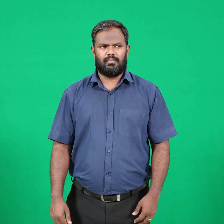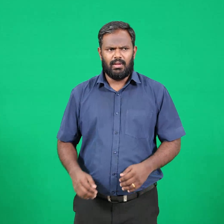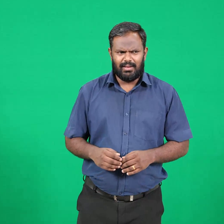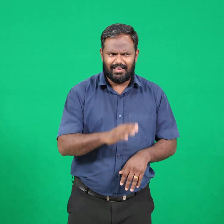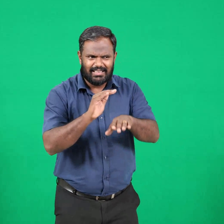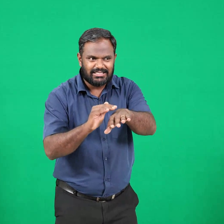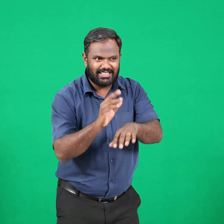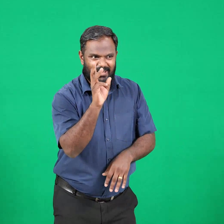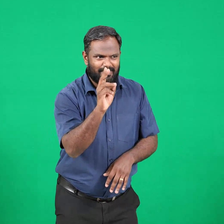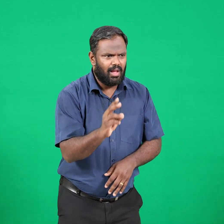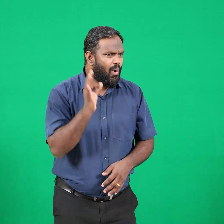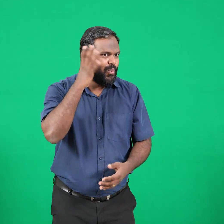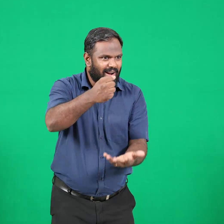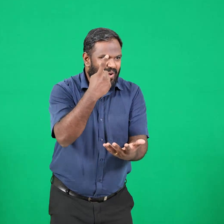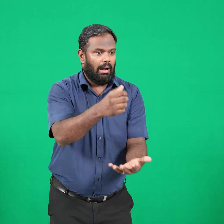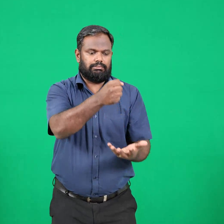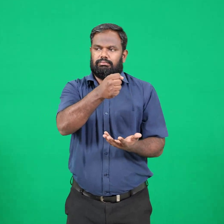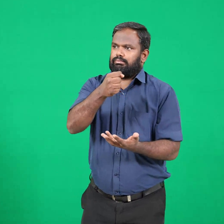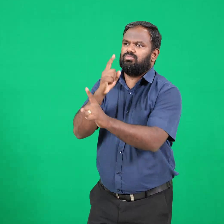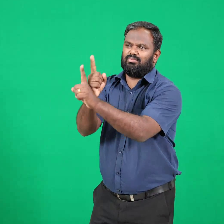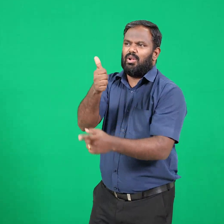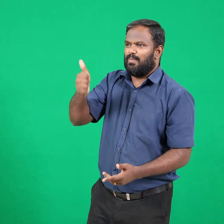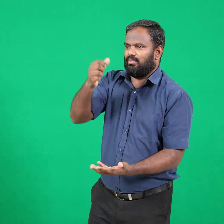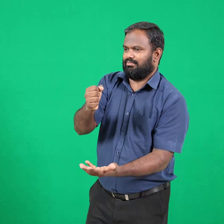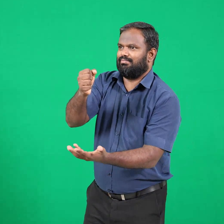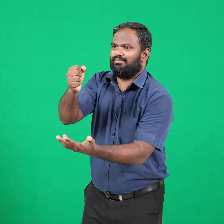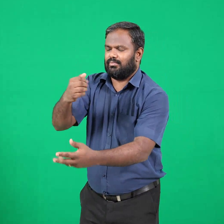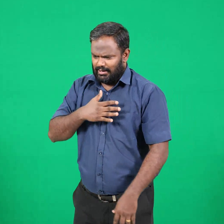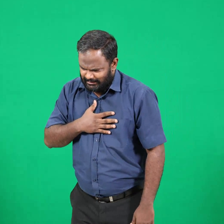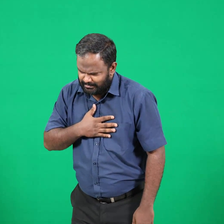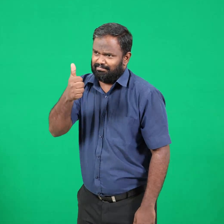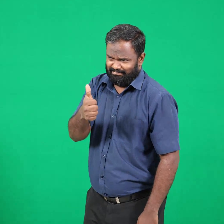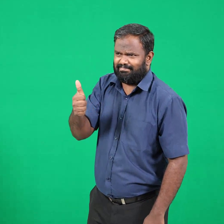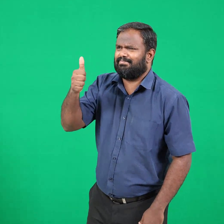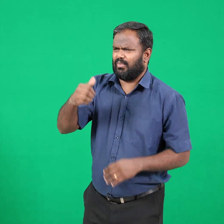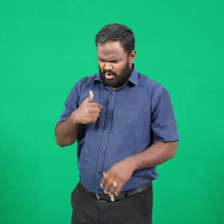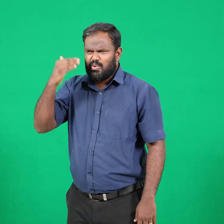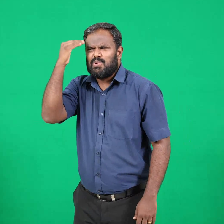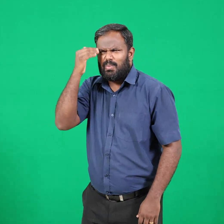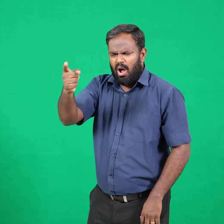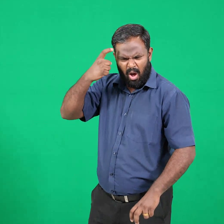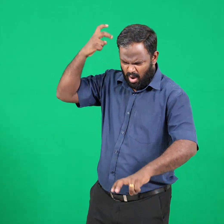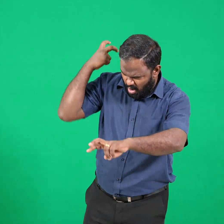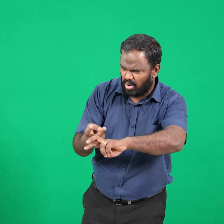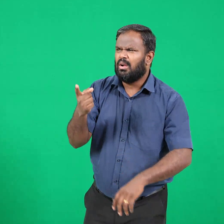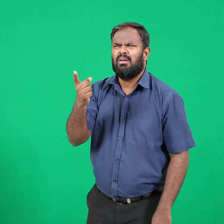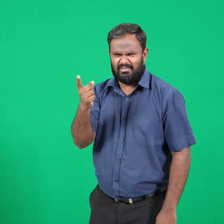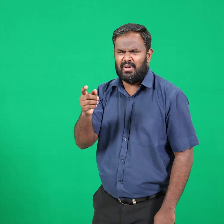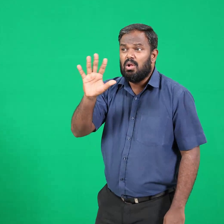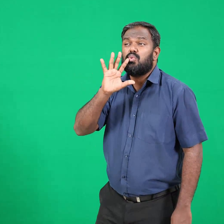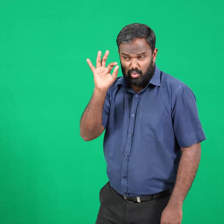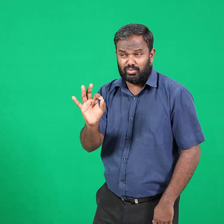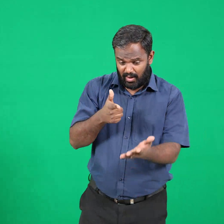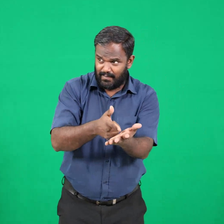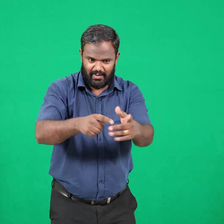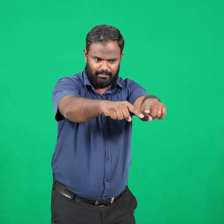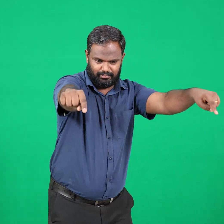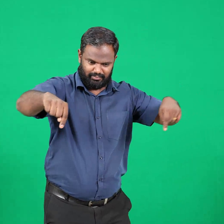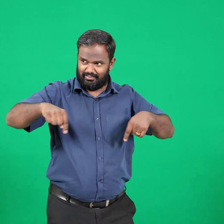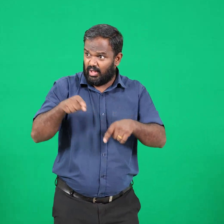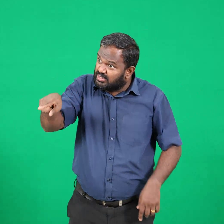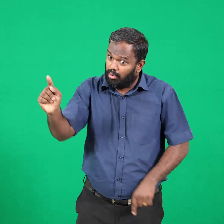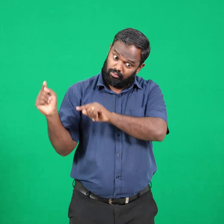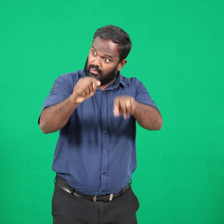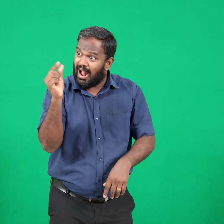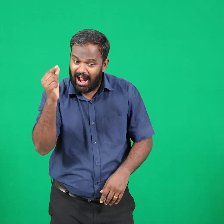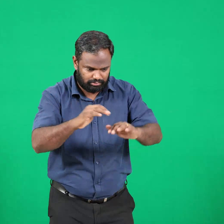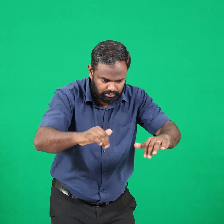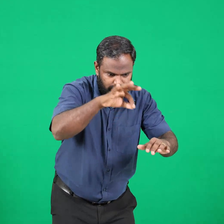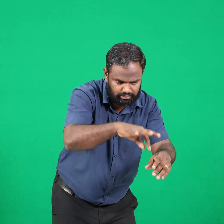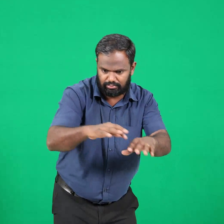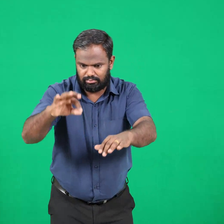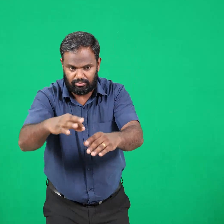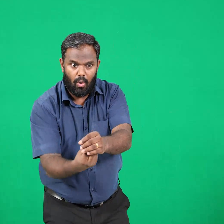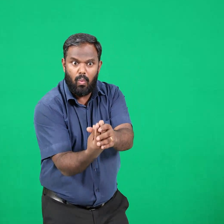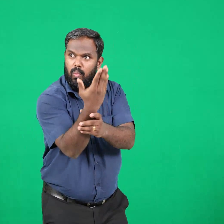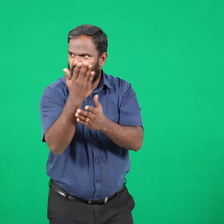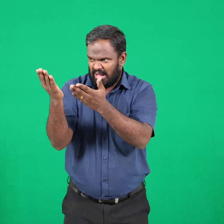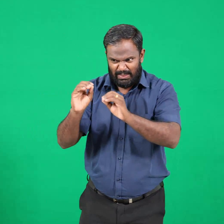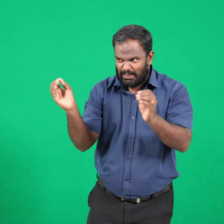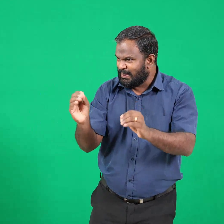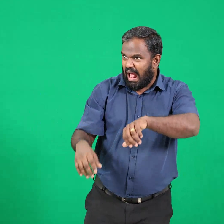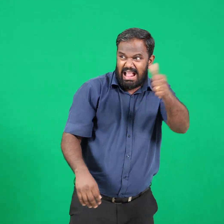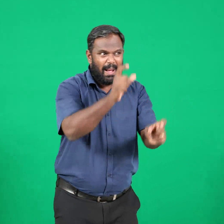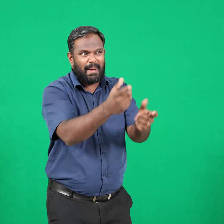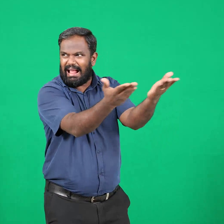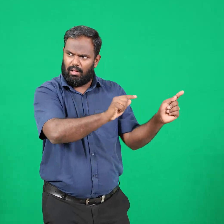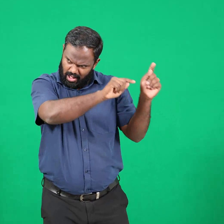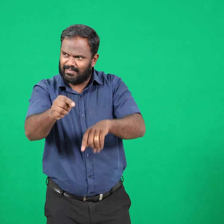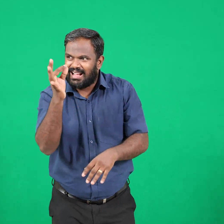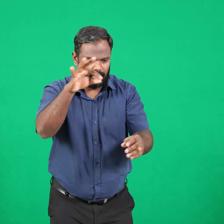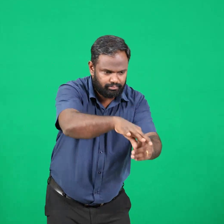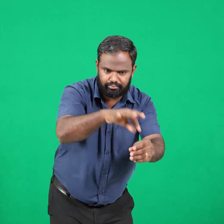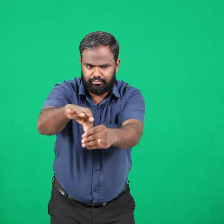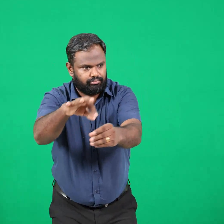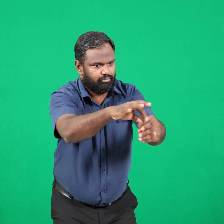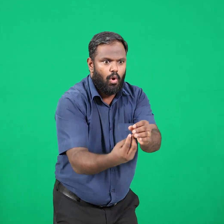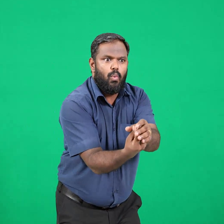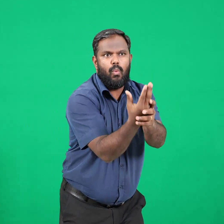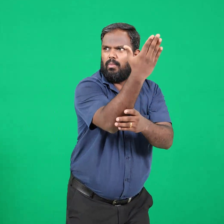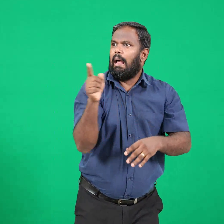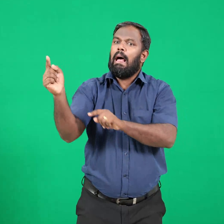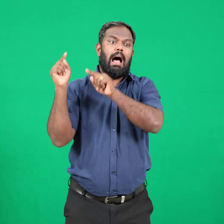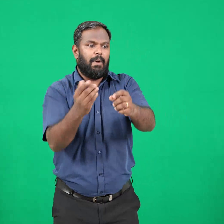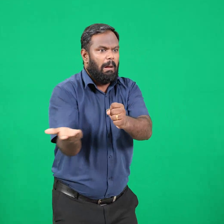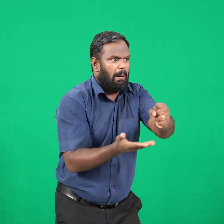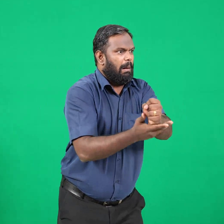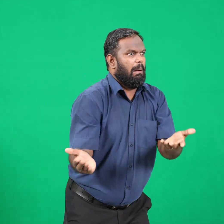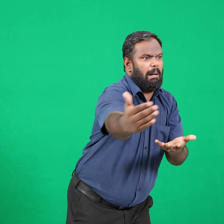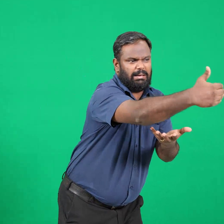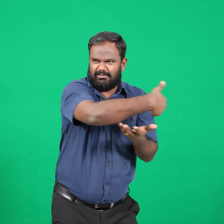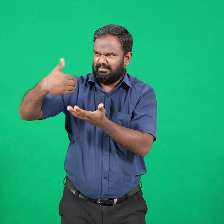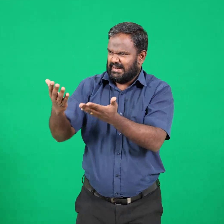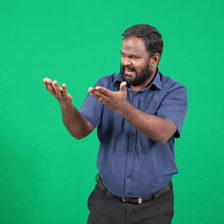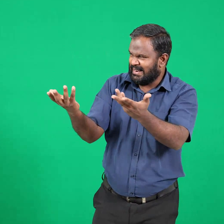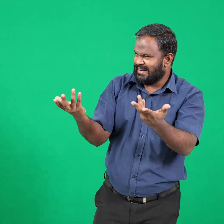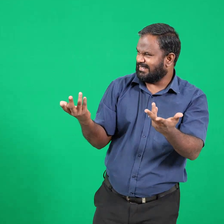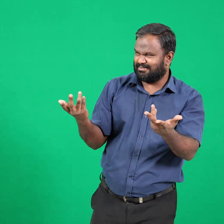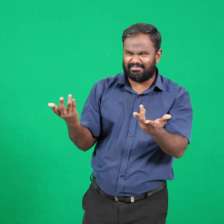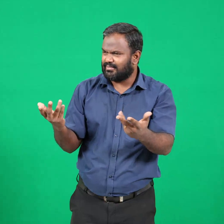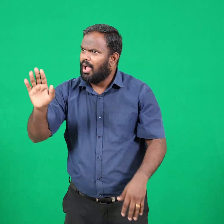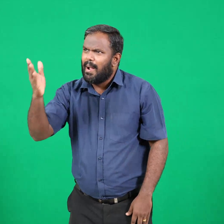Finally, the servant who had received the one talent came and said, ' Master, I knew that you are a hard man, reaping where you have not sown and gathering where you have not scattered seed.